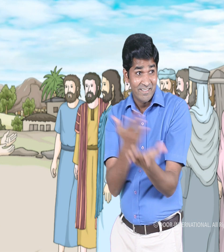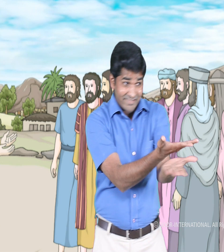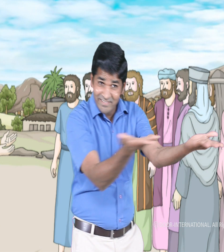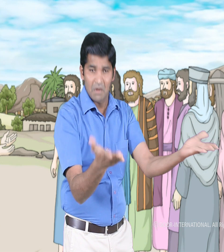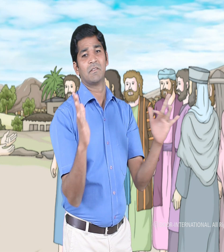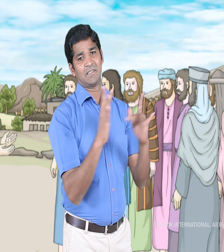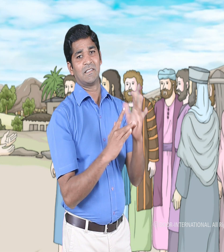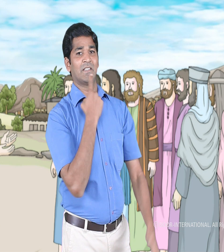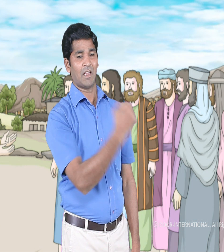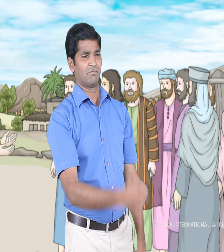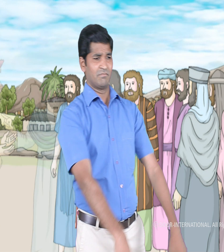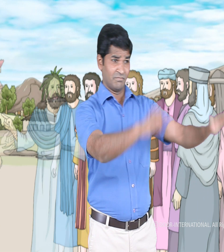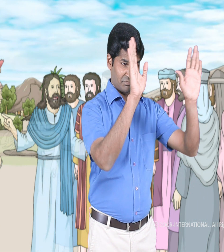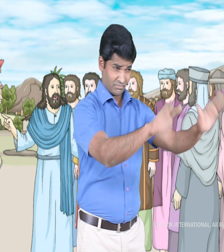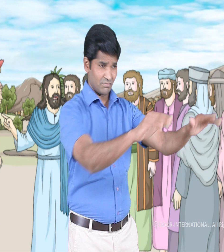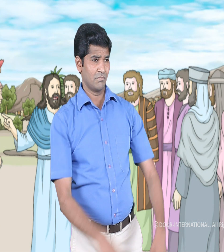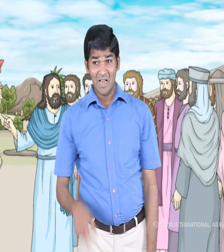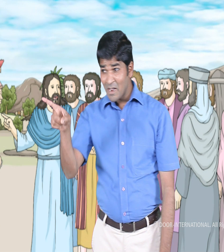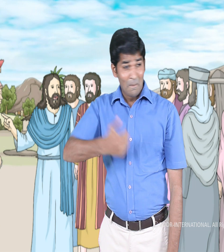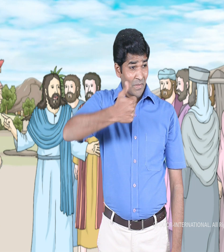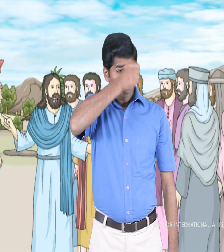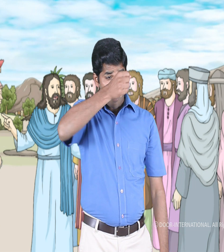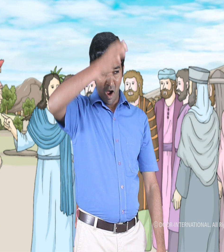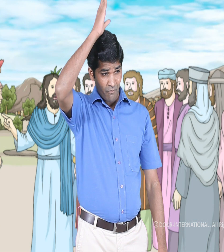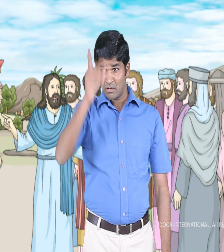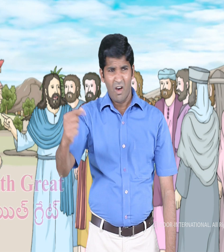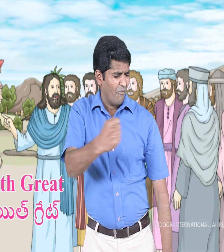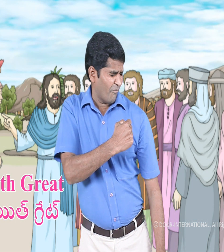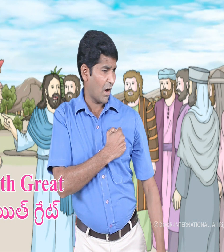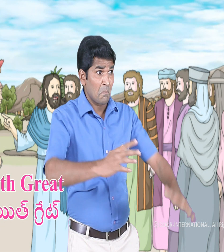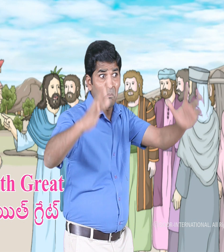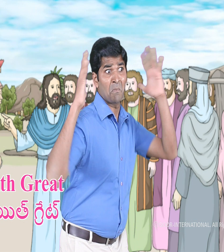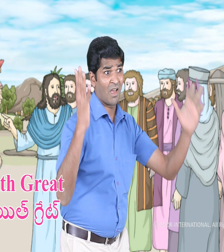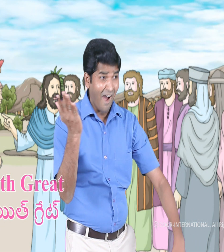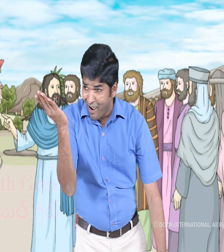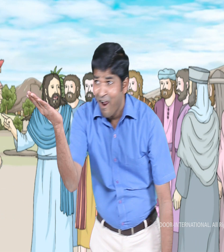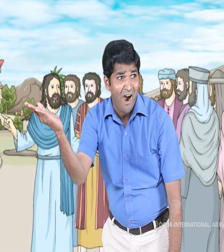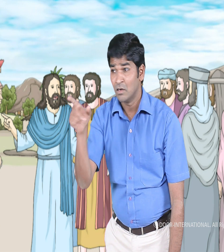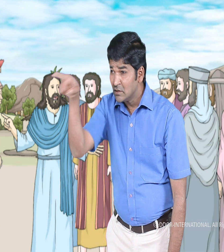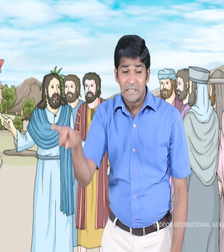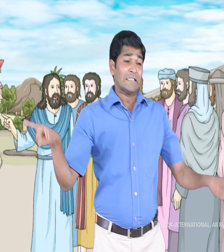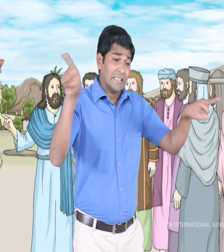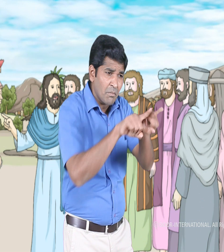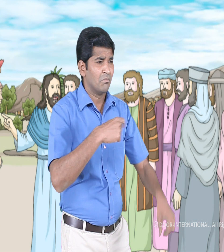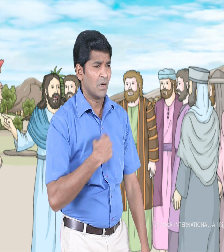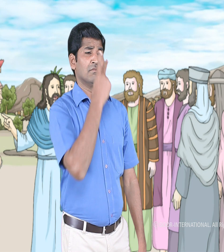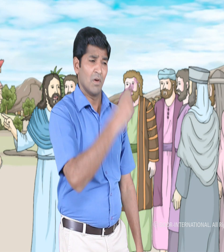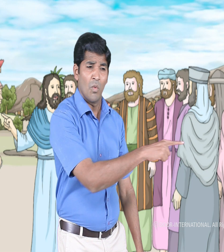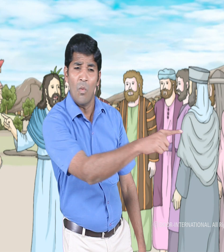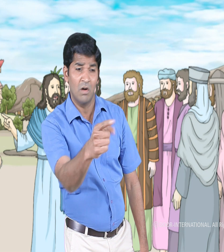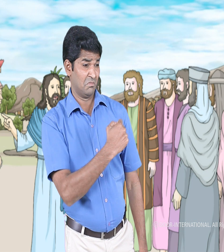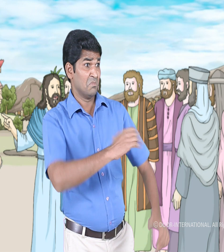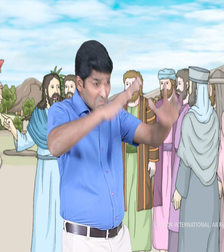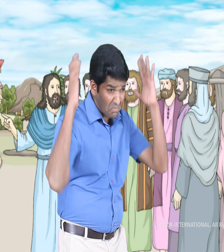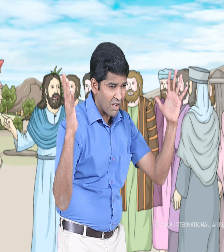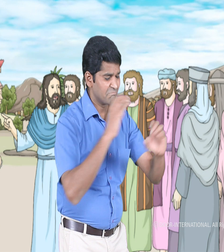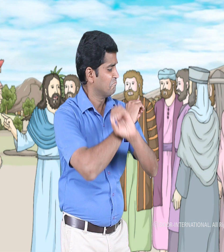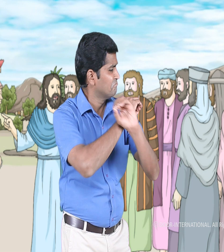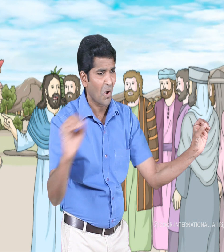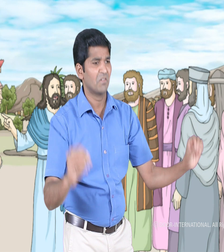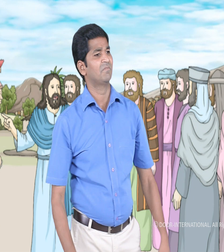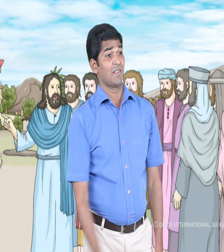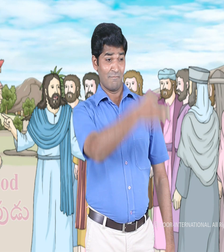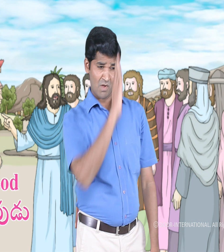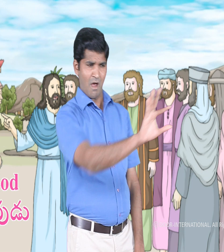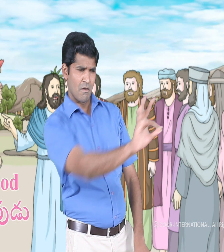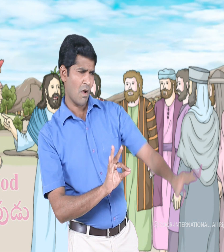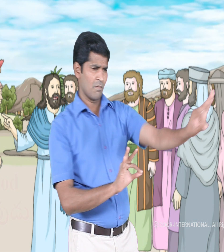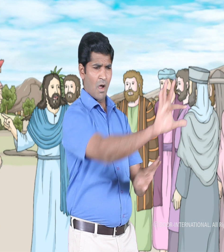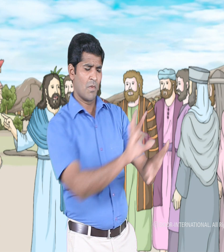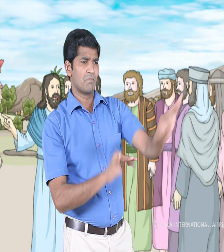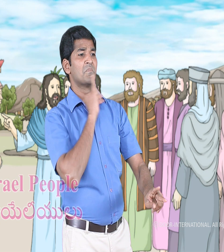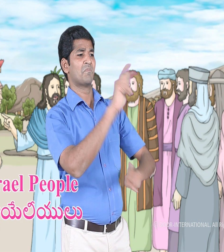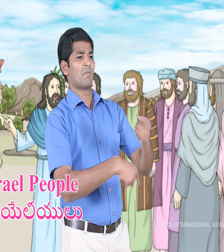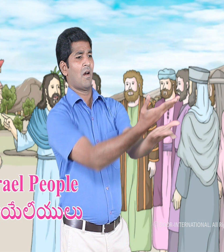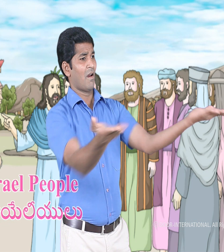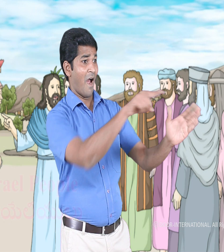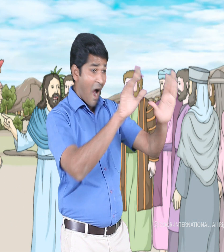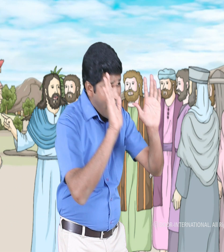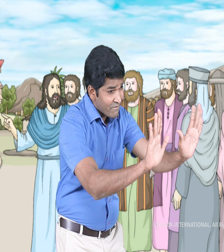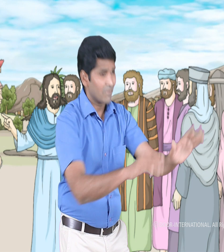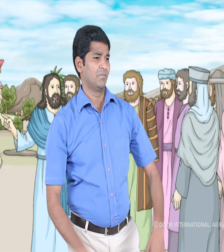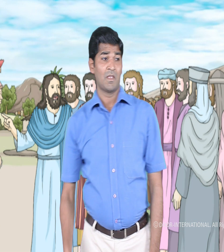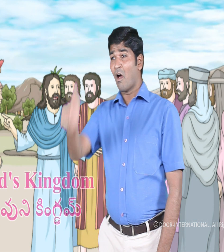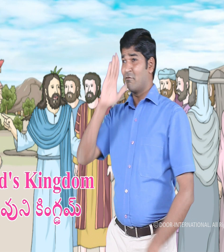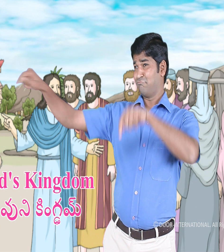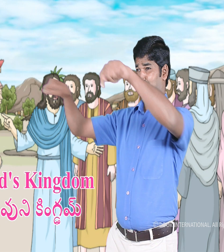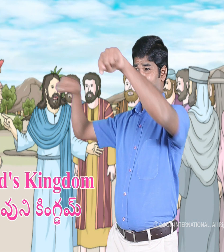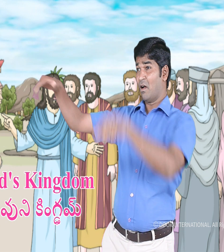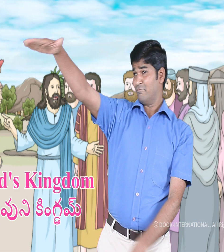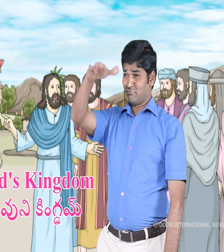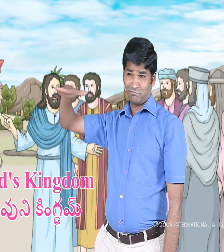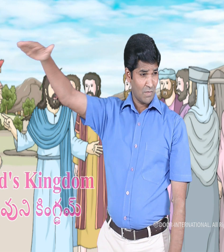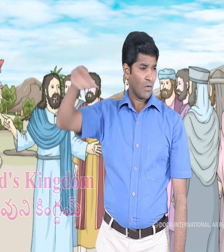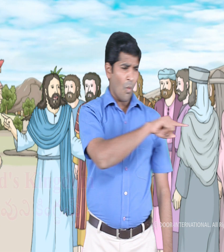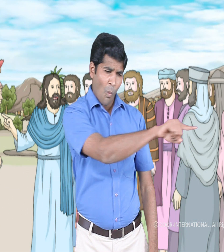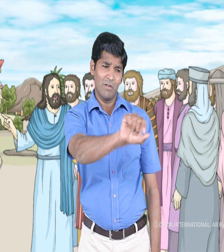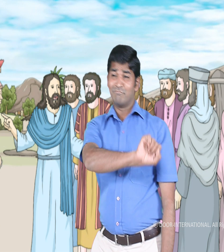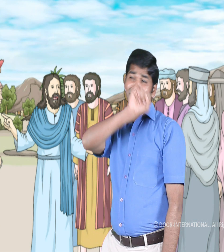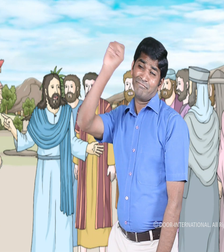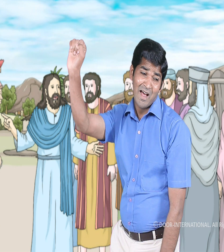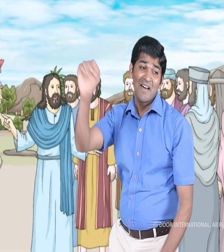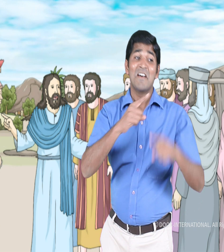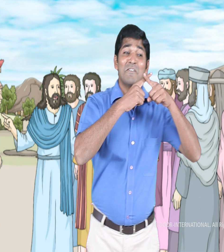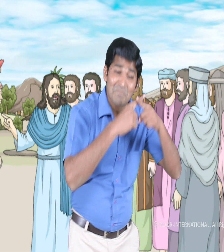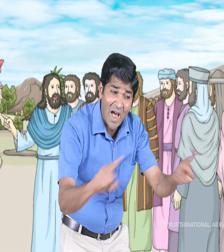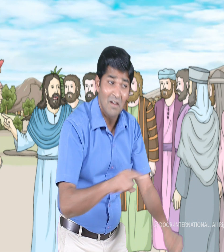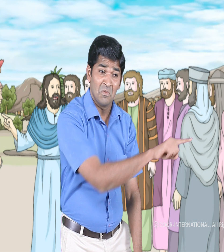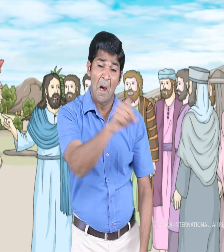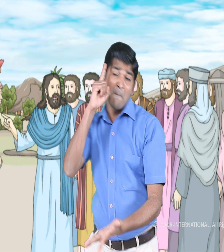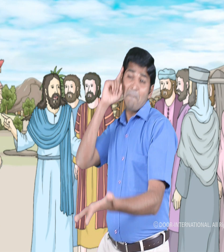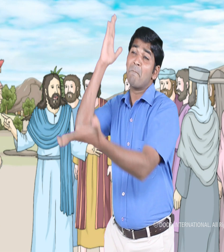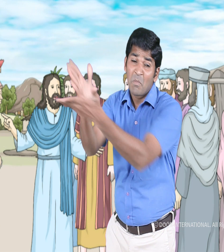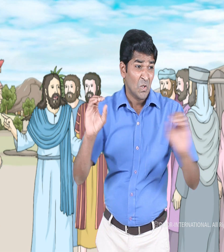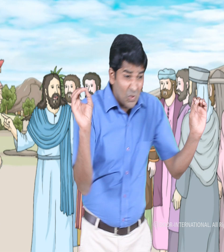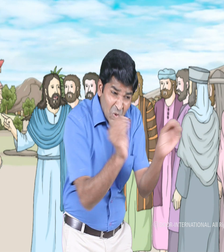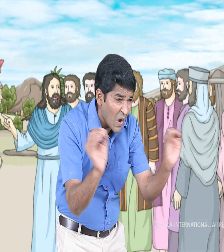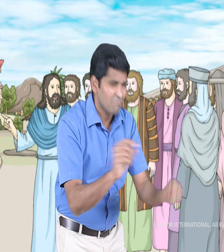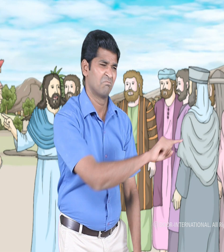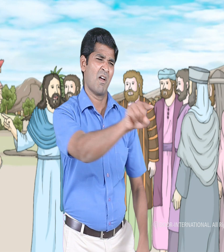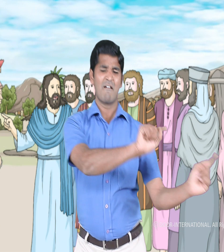When Jesus heard this, He marveled and said to those following Him, “Truly I tell you, I have not found anyone in Israel with such great faith.